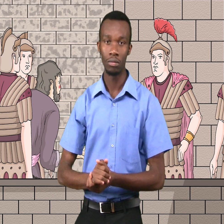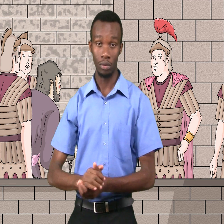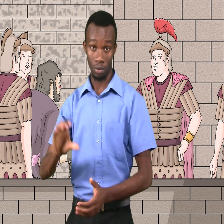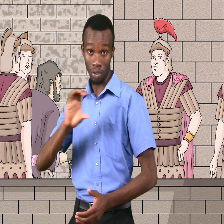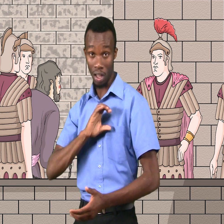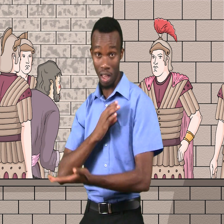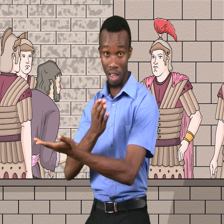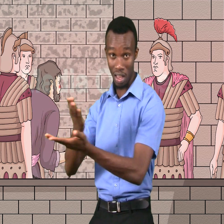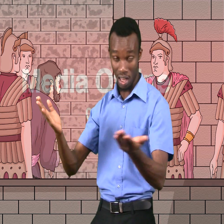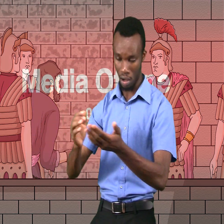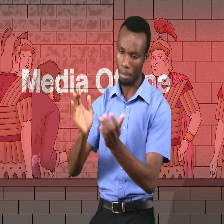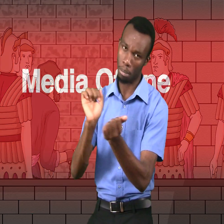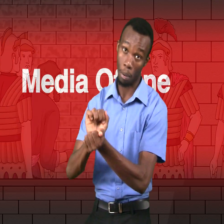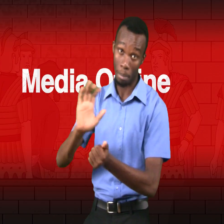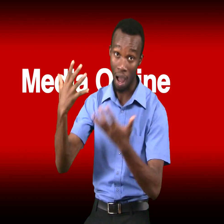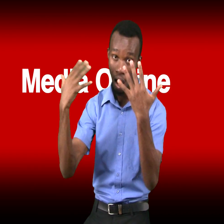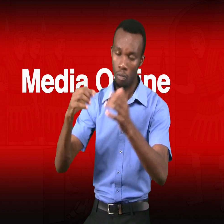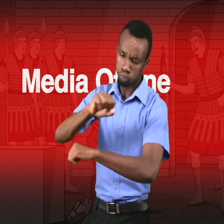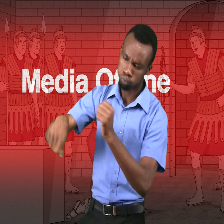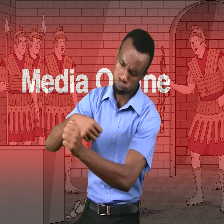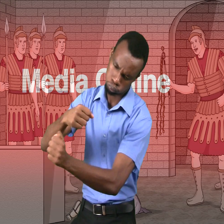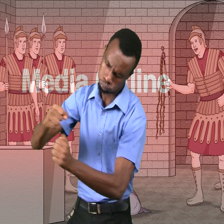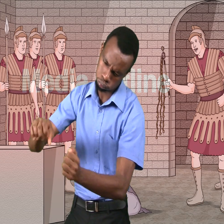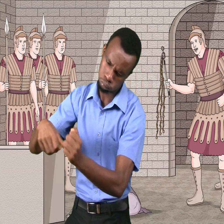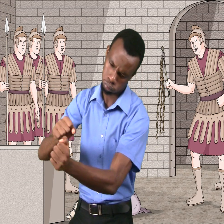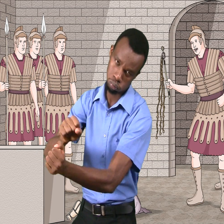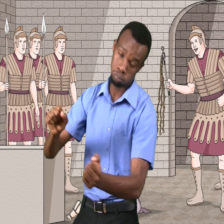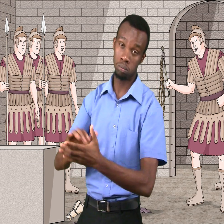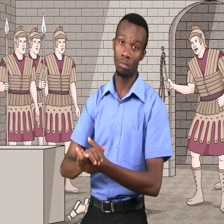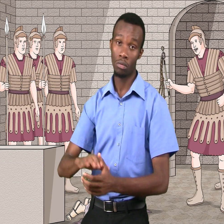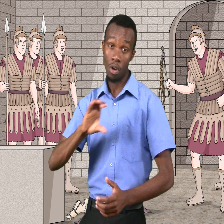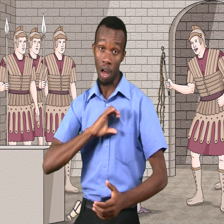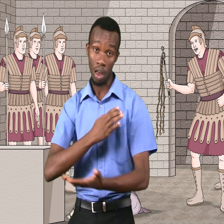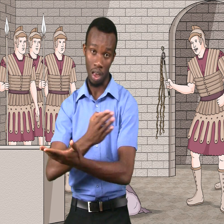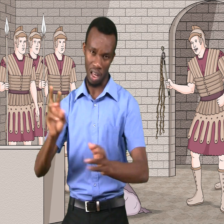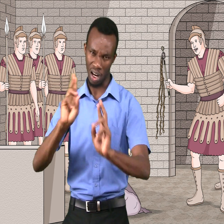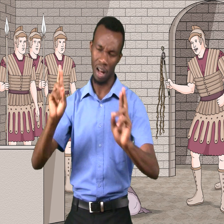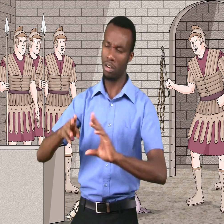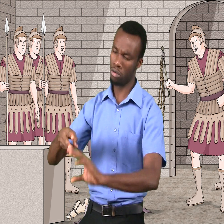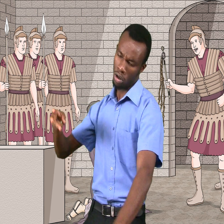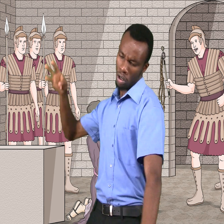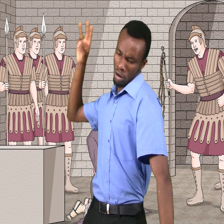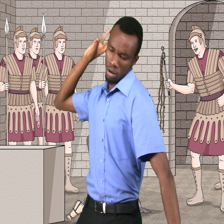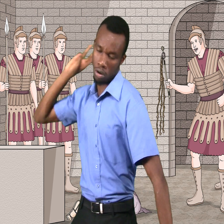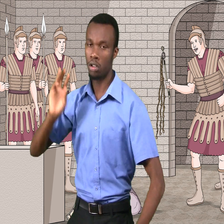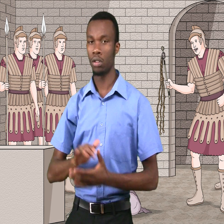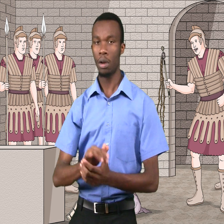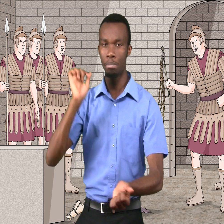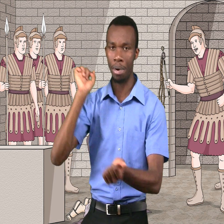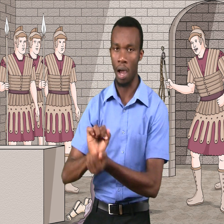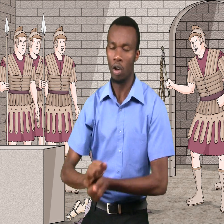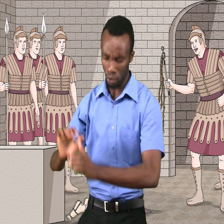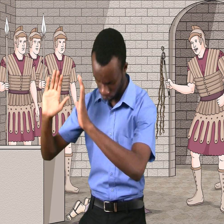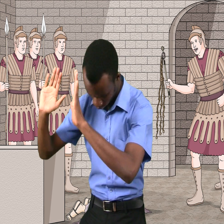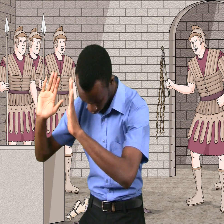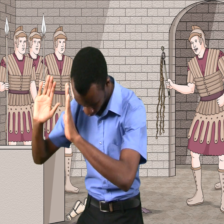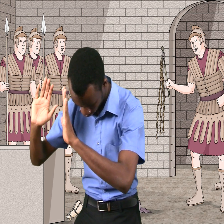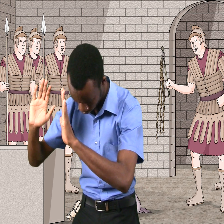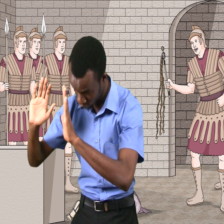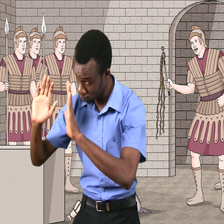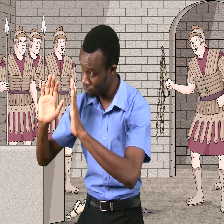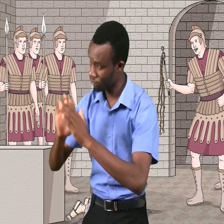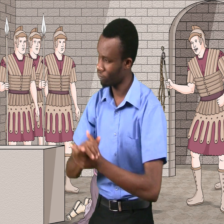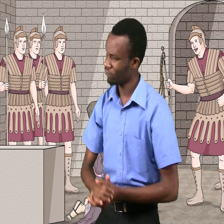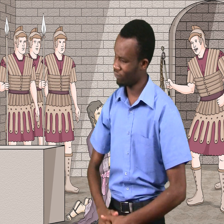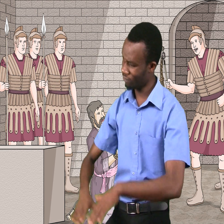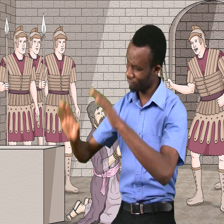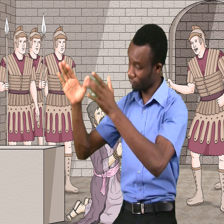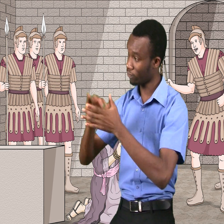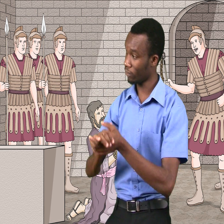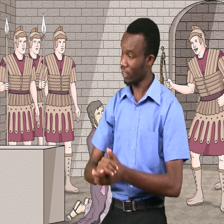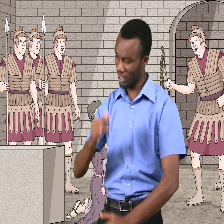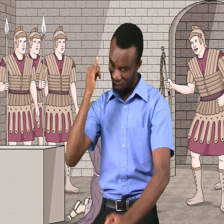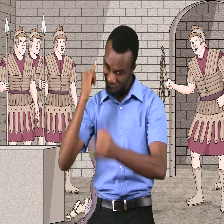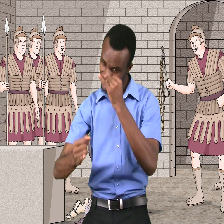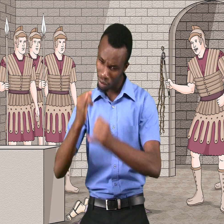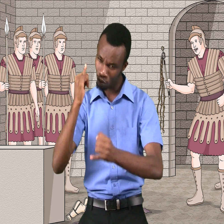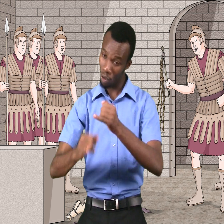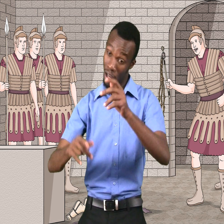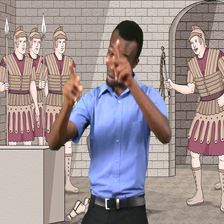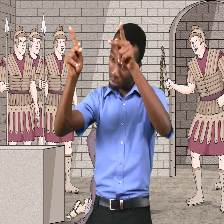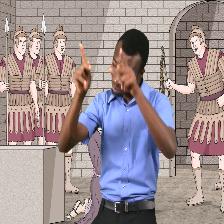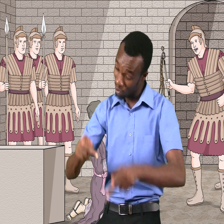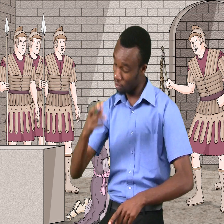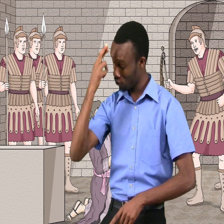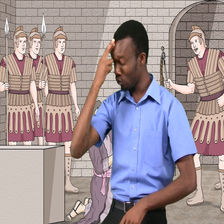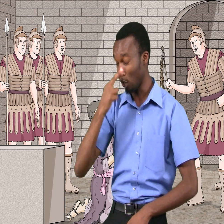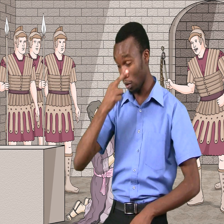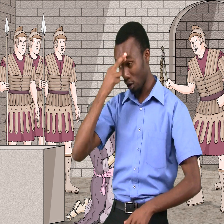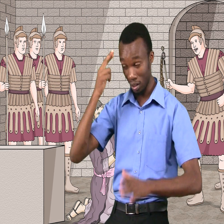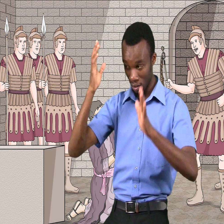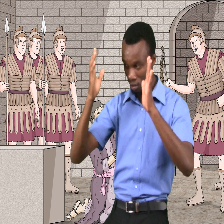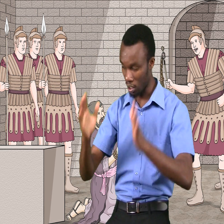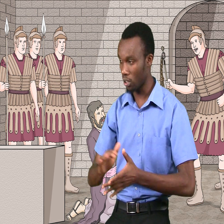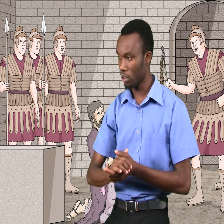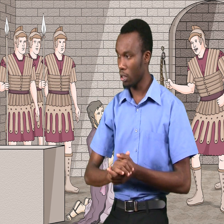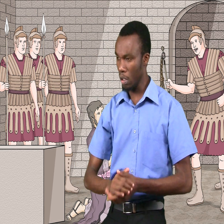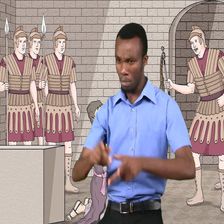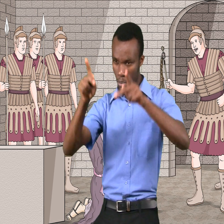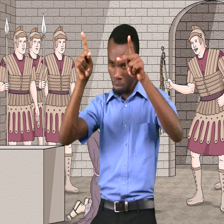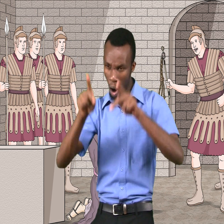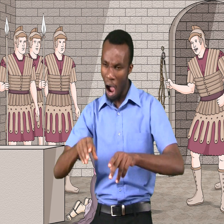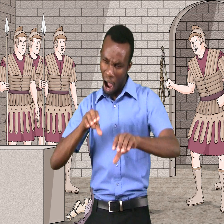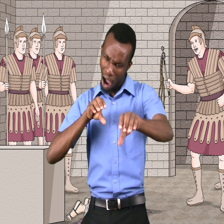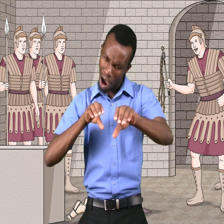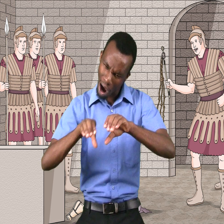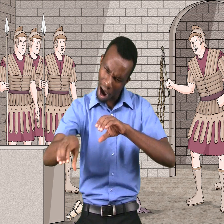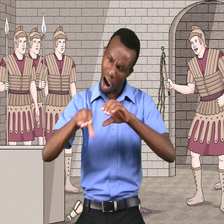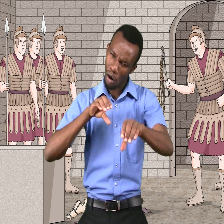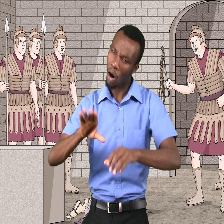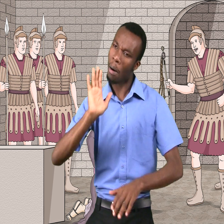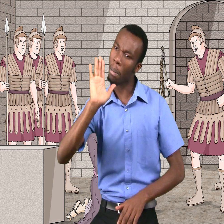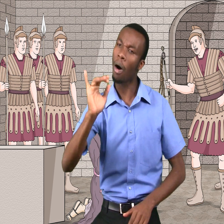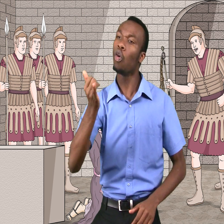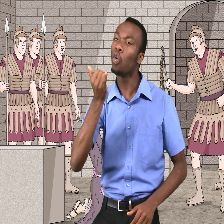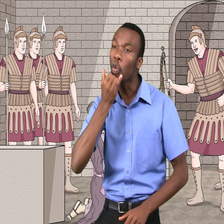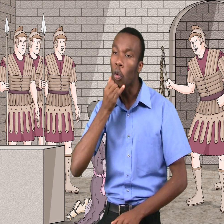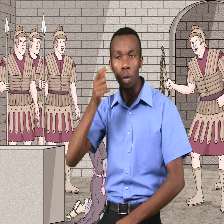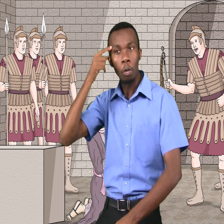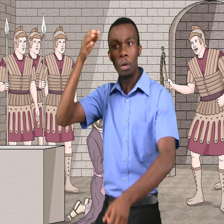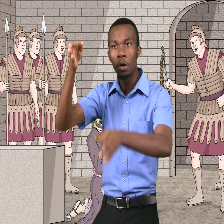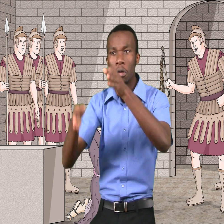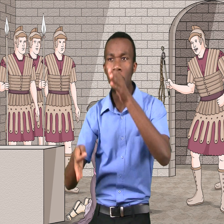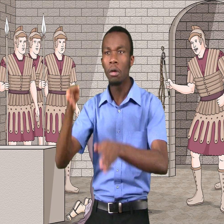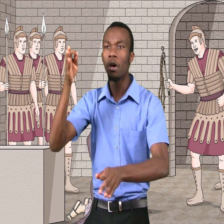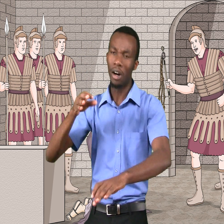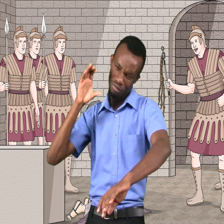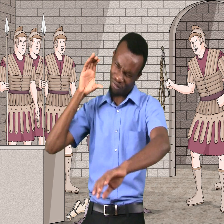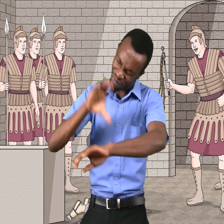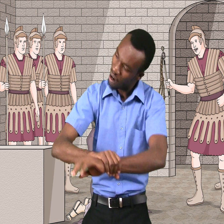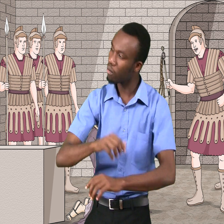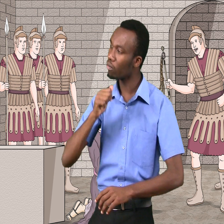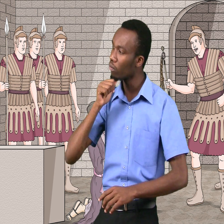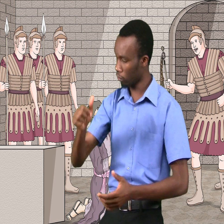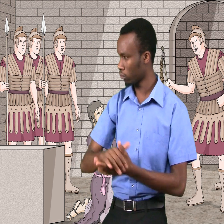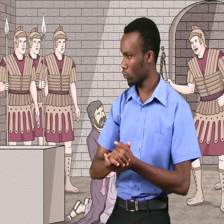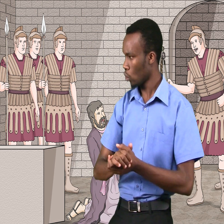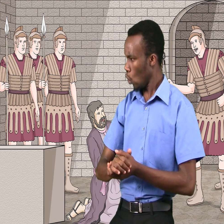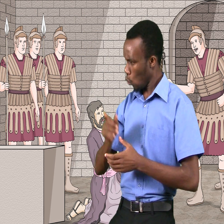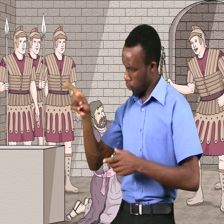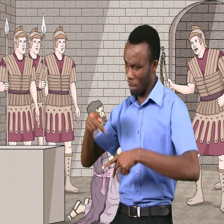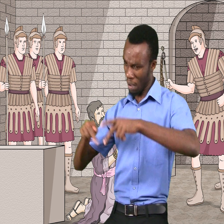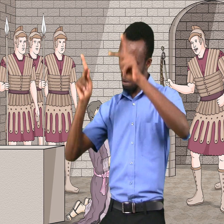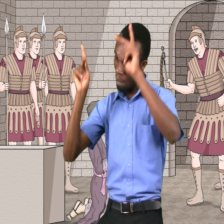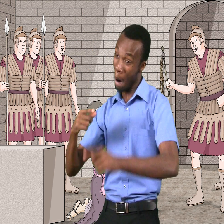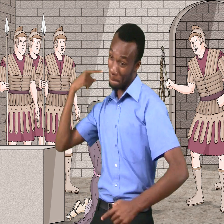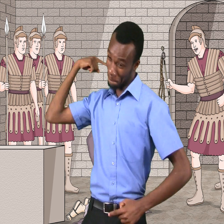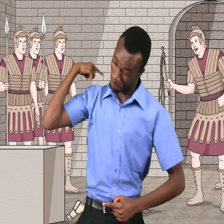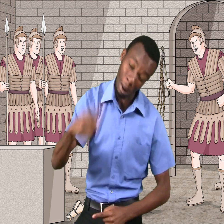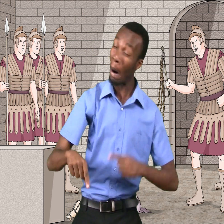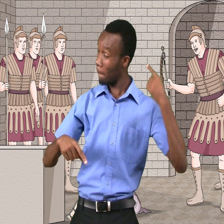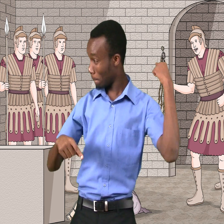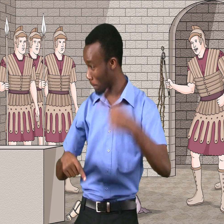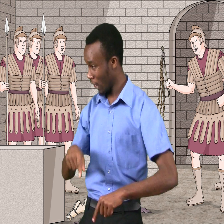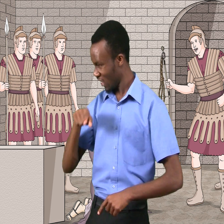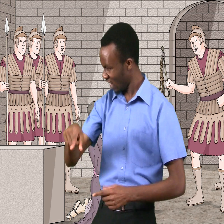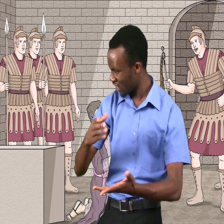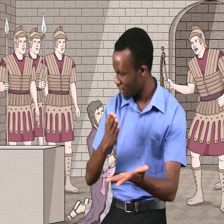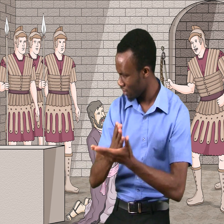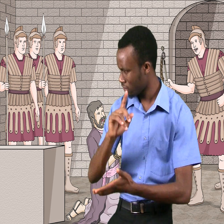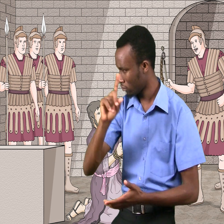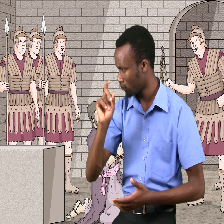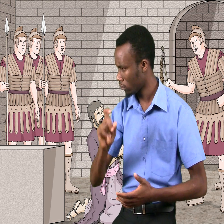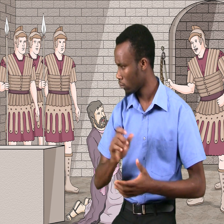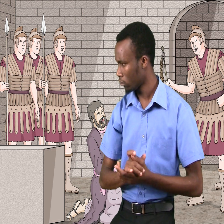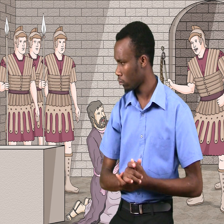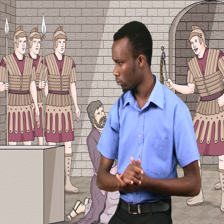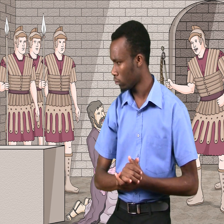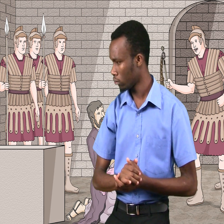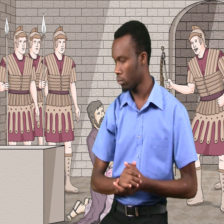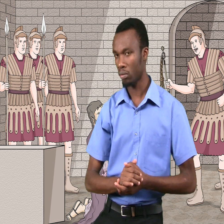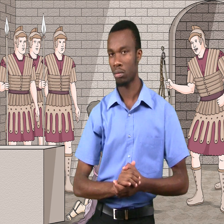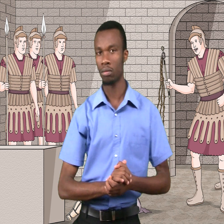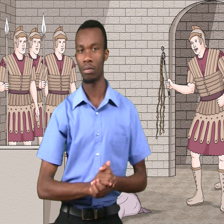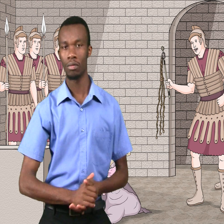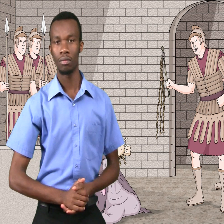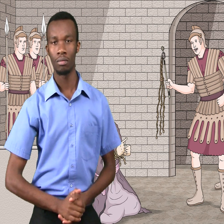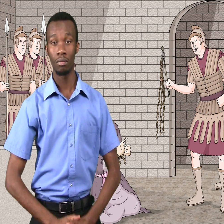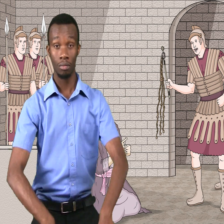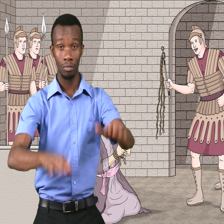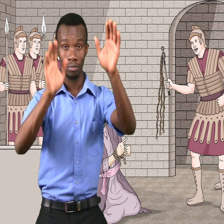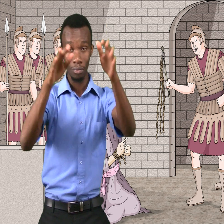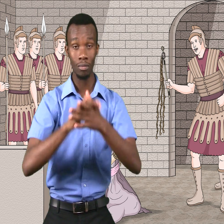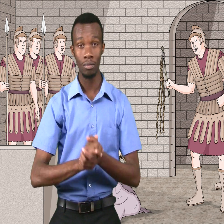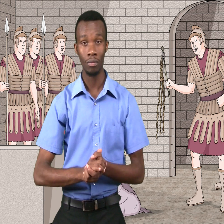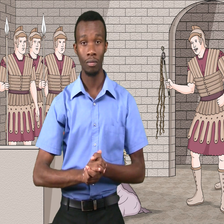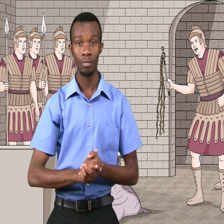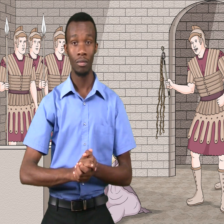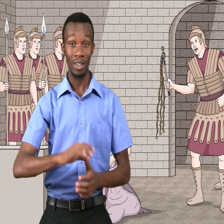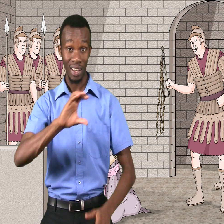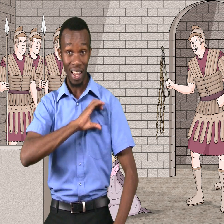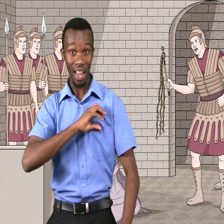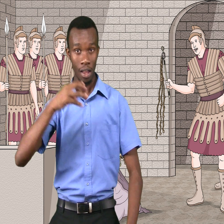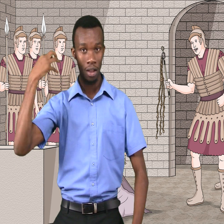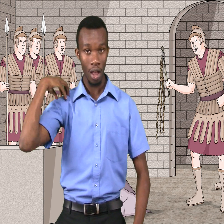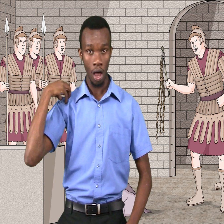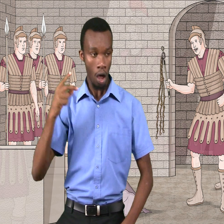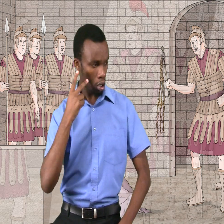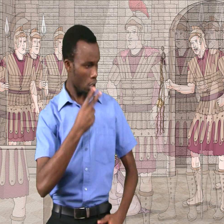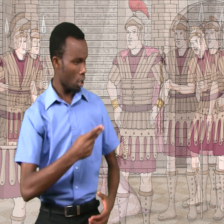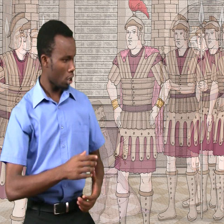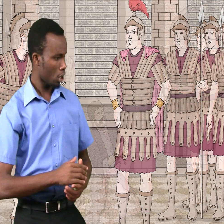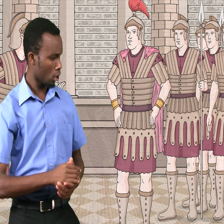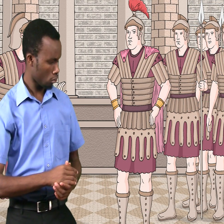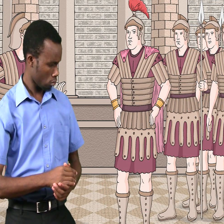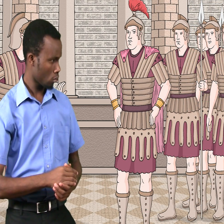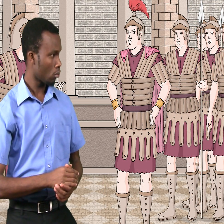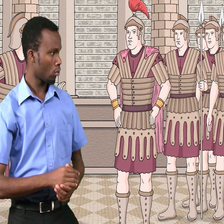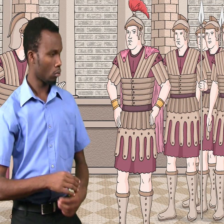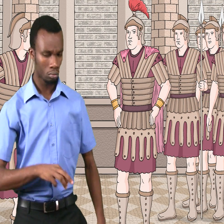He directed that Paul be flogged and interrogated to determine the reason for this outcry against him. But as they stretched him out to strap him down, Paul said to the centurion standing there, “Is it lawful for you to flog a Roman citizen without a trial?”